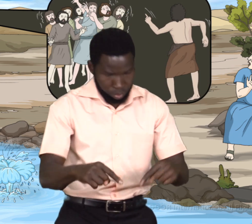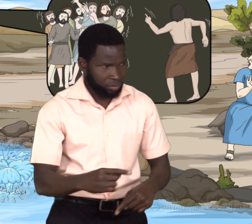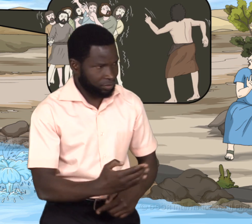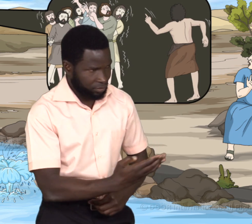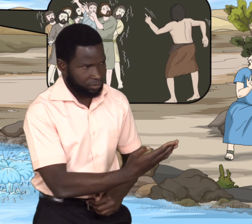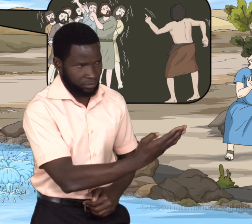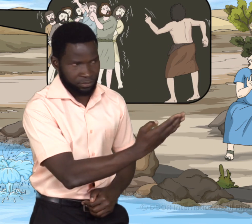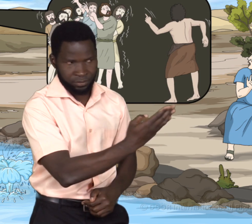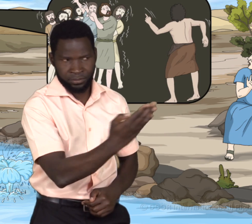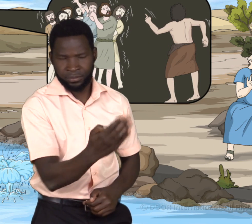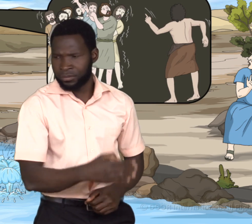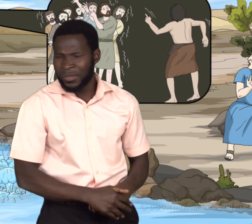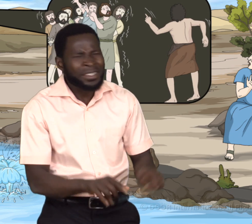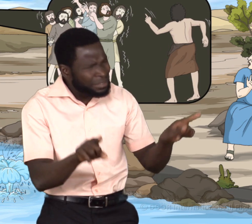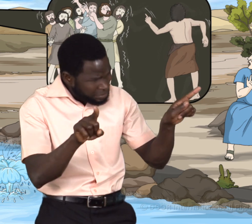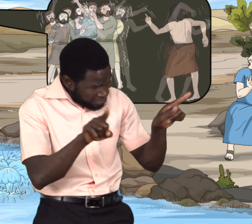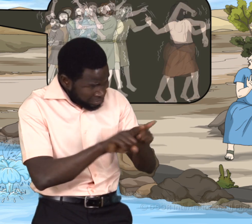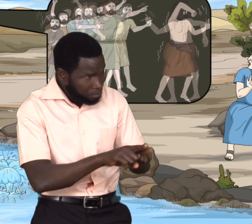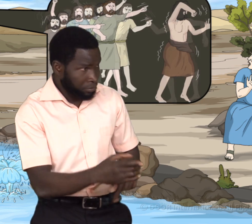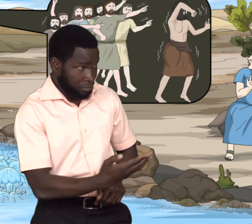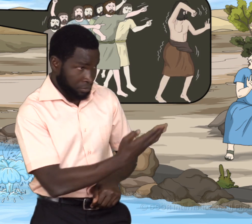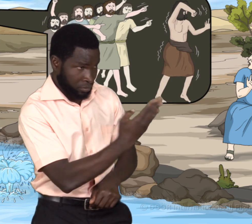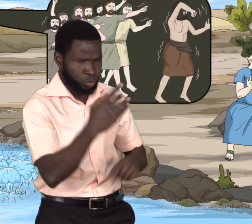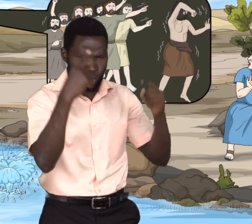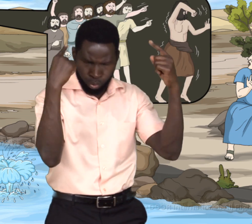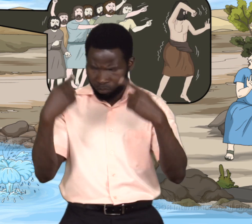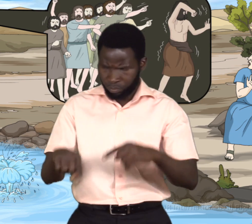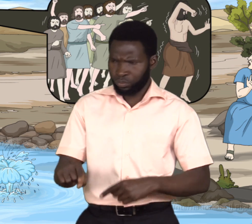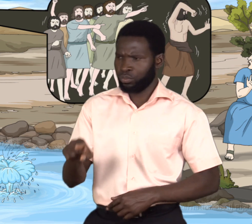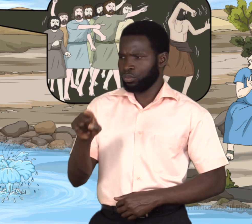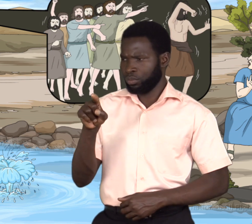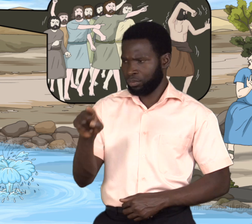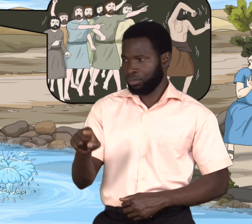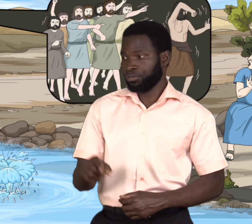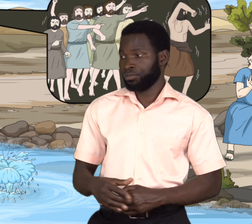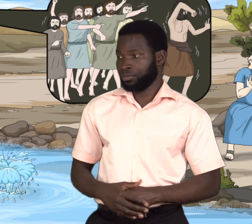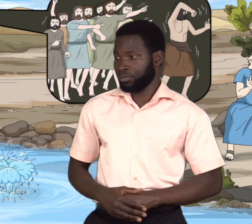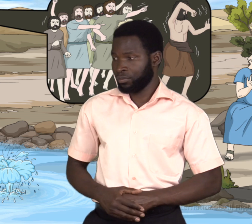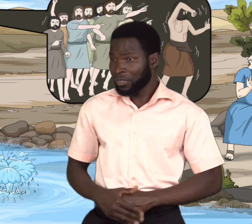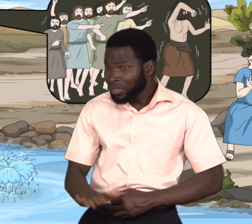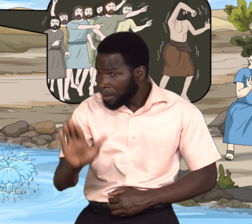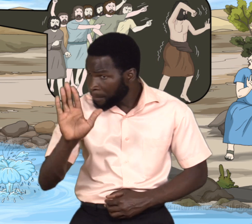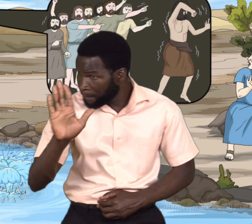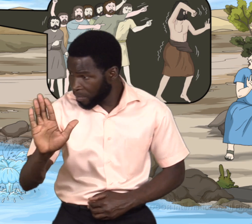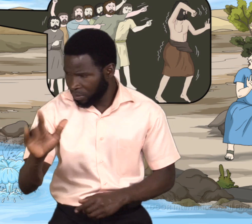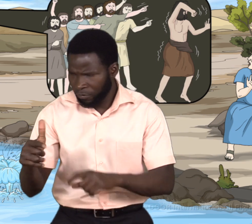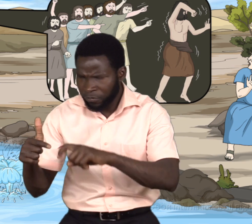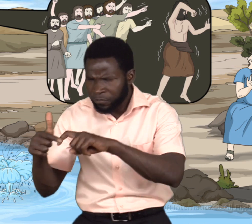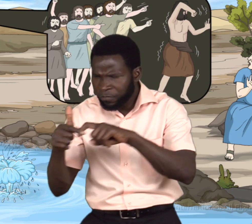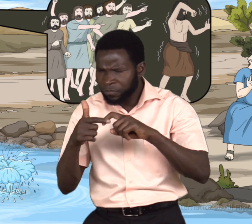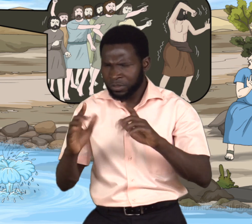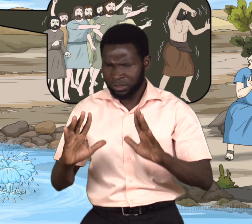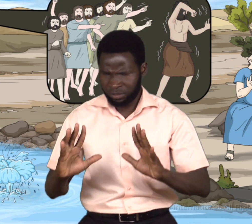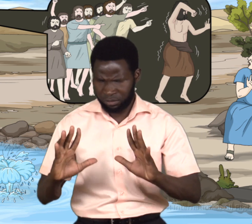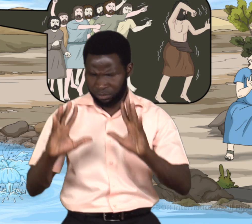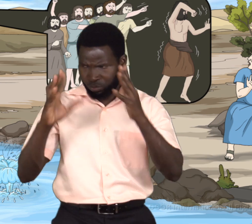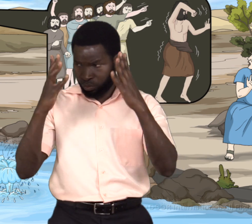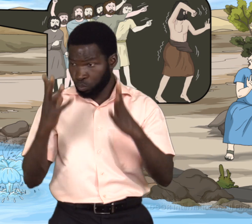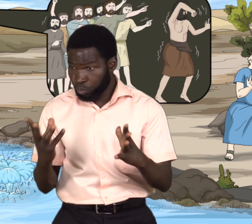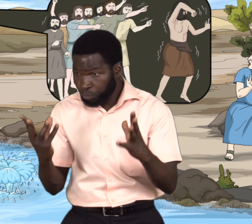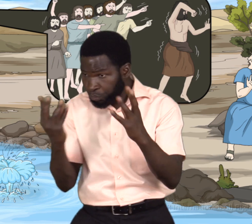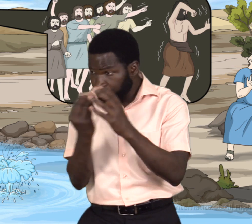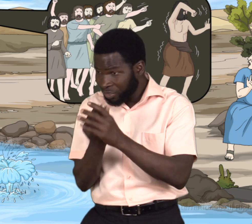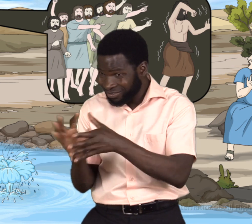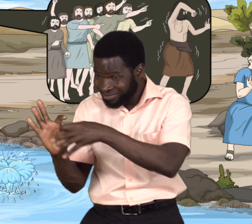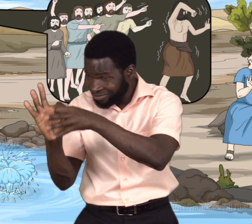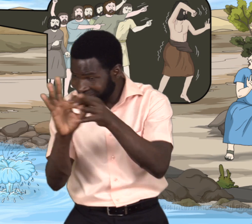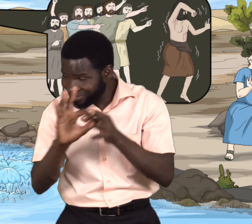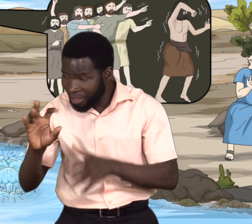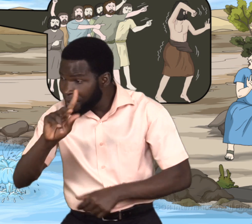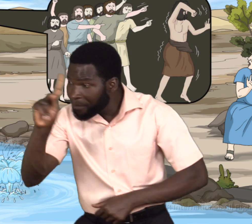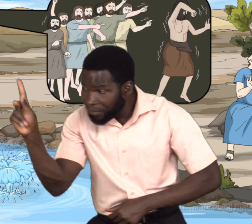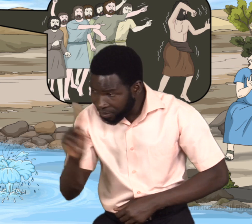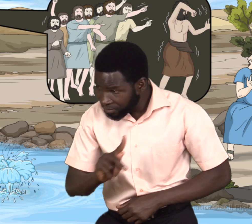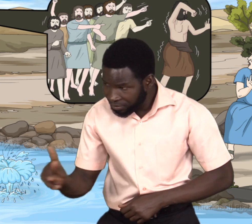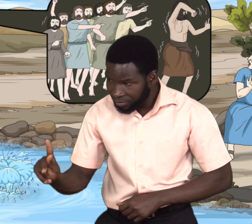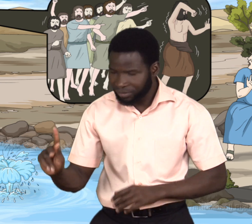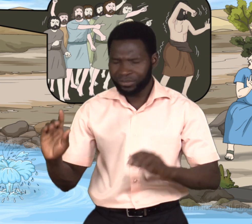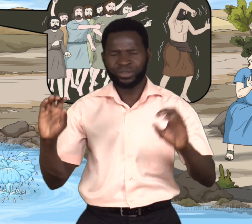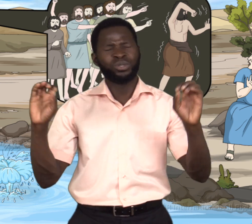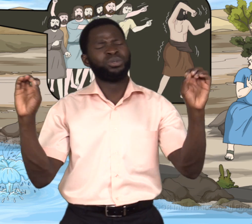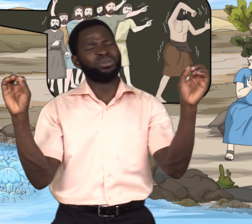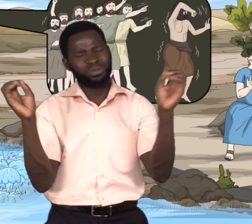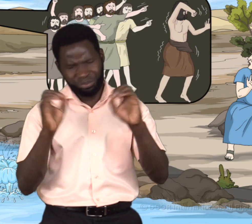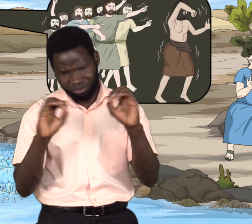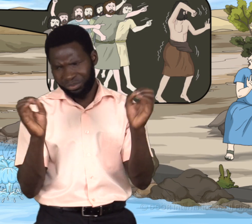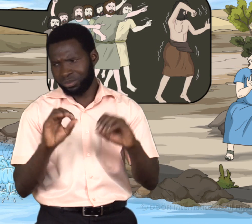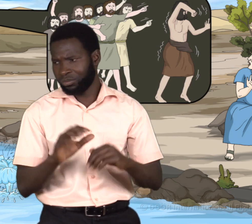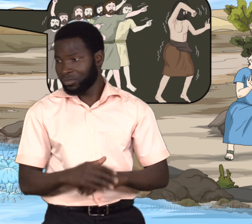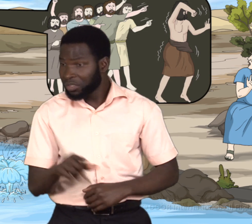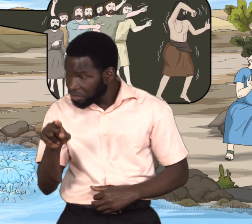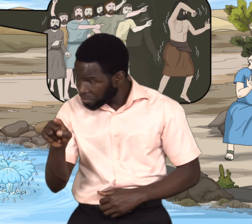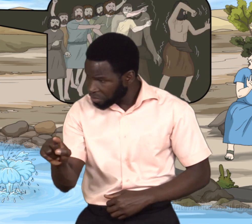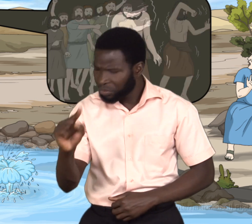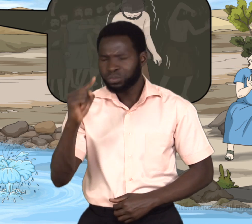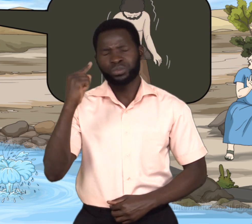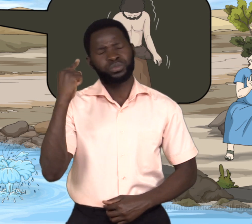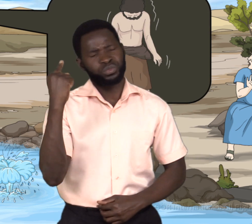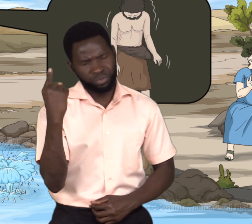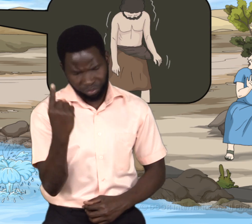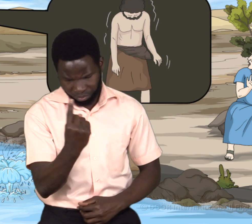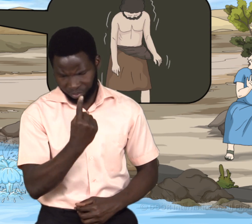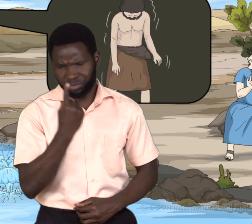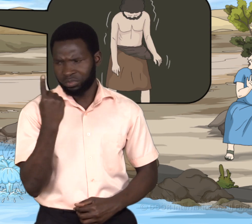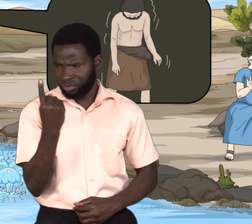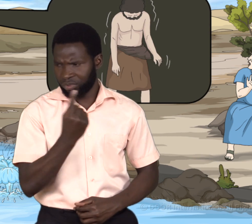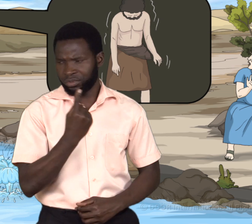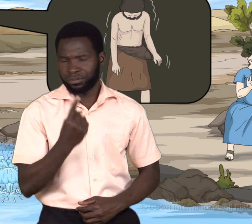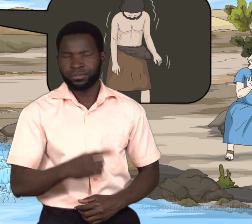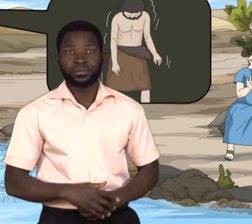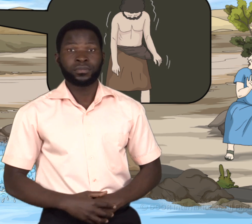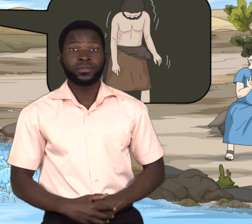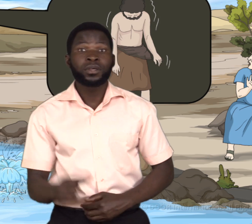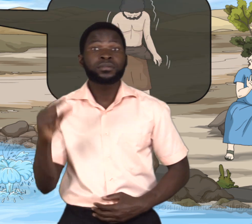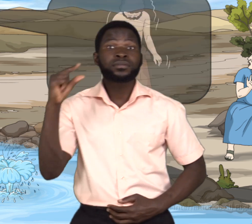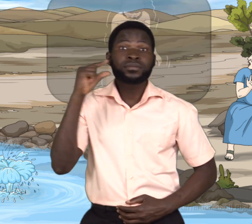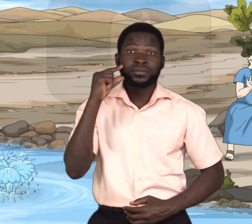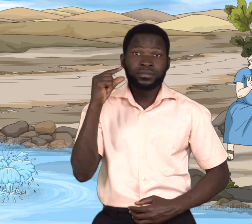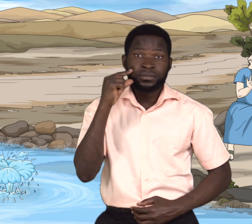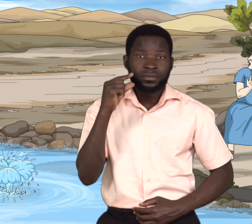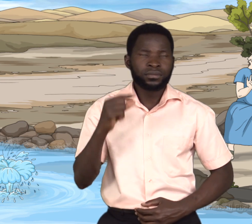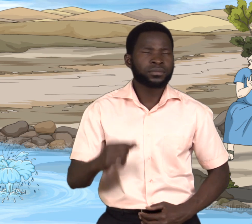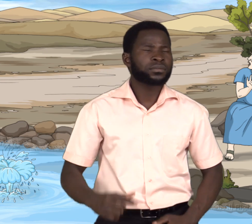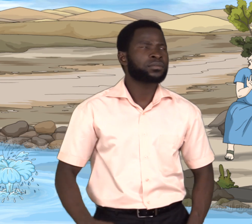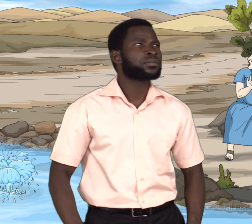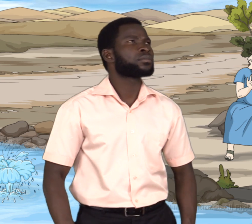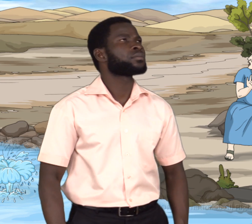he will live in hostility toward all his brothers.”